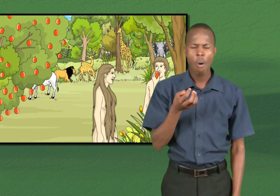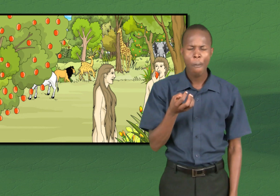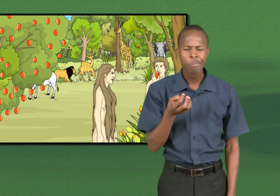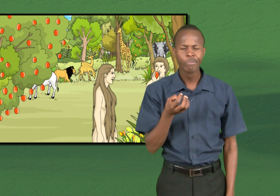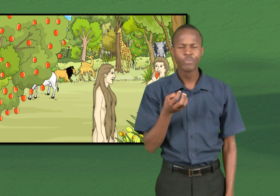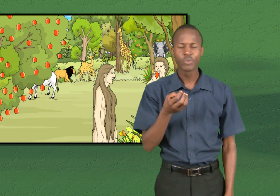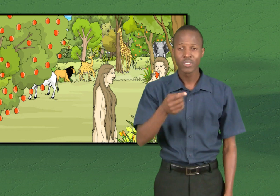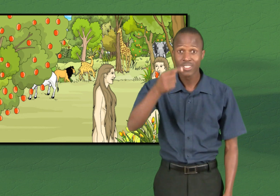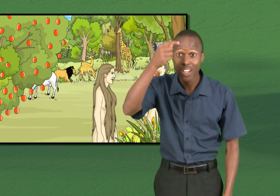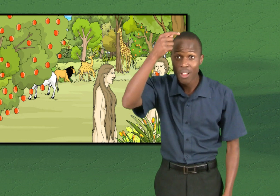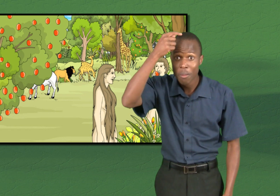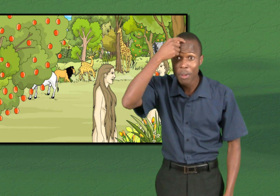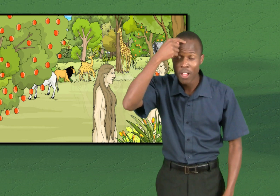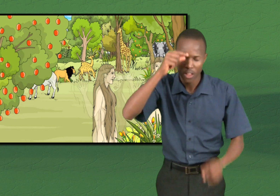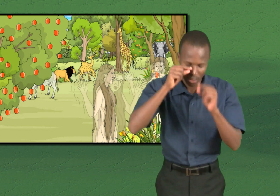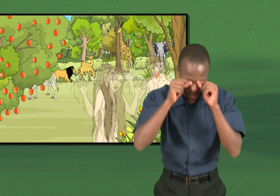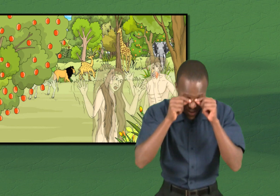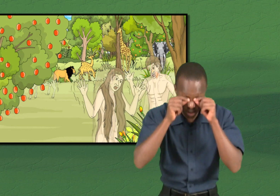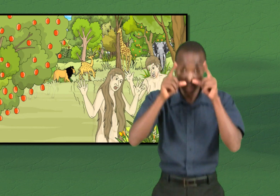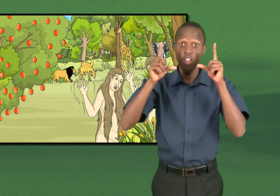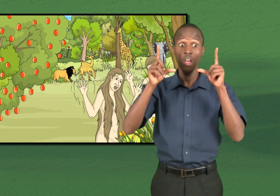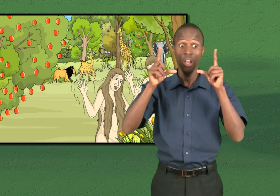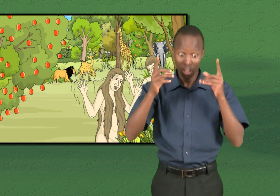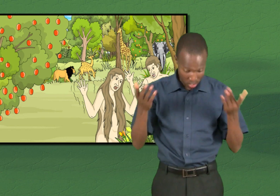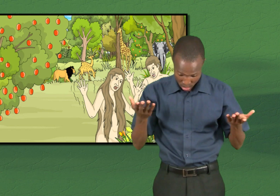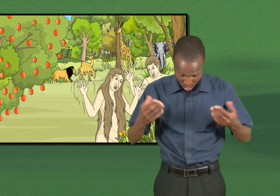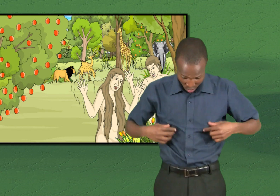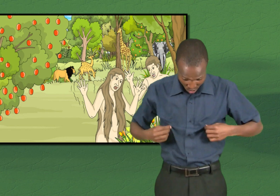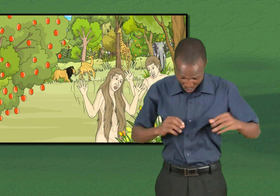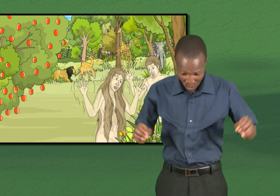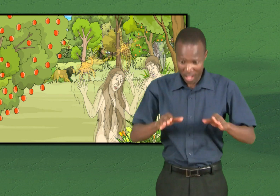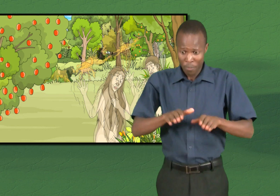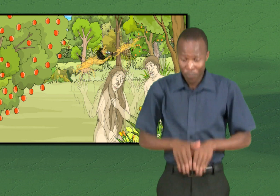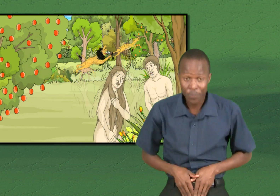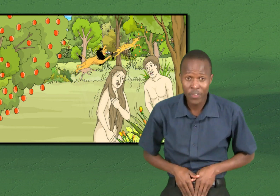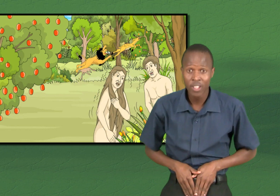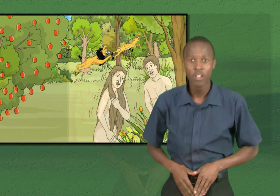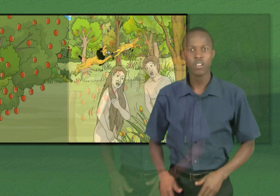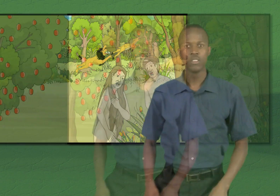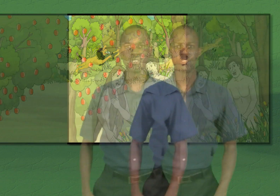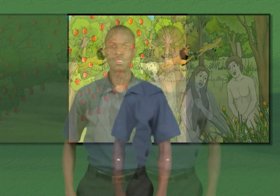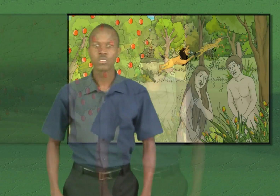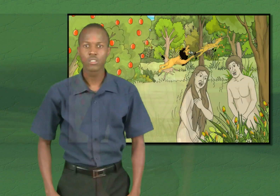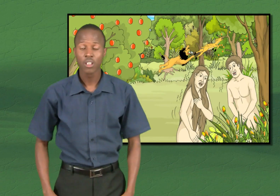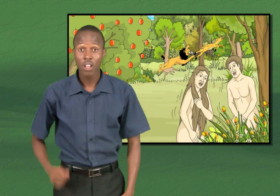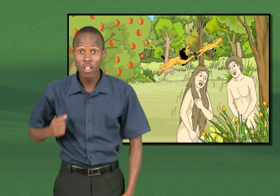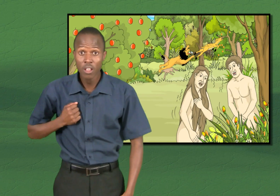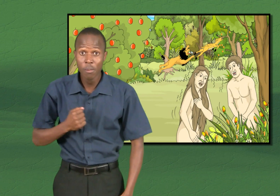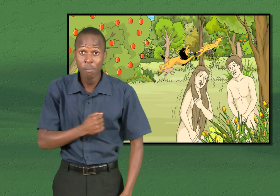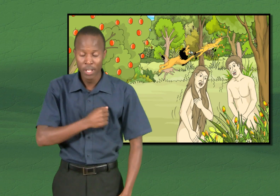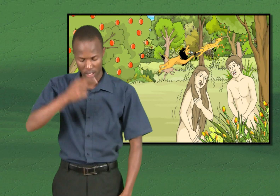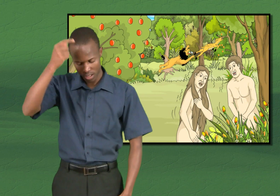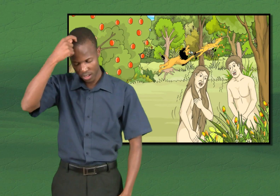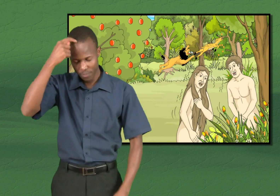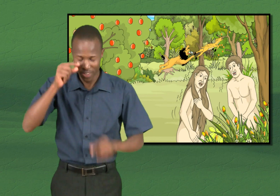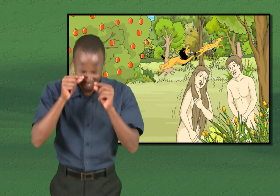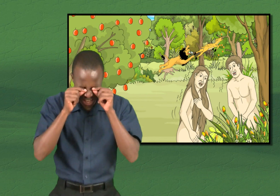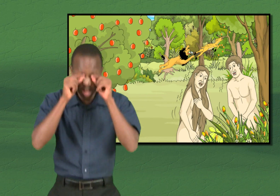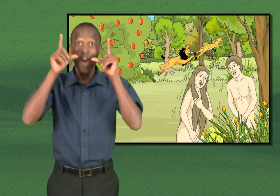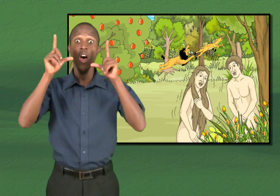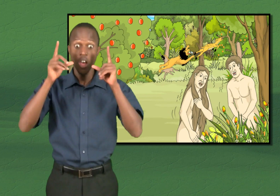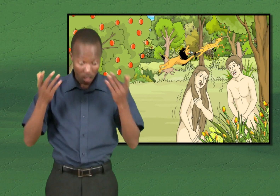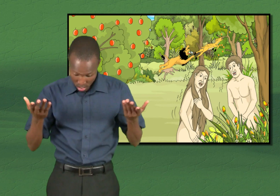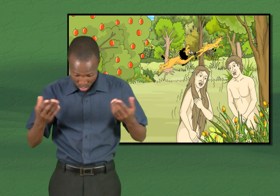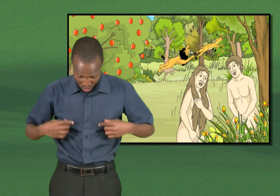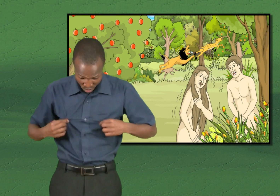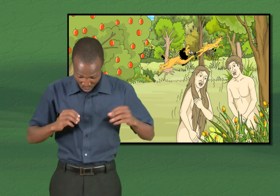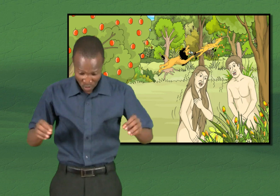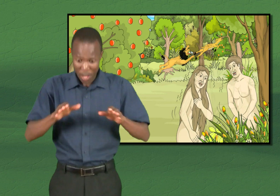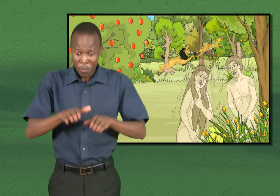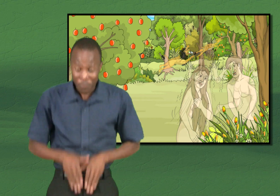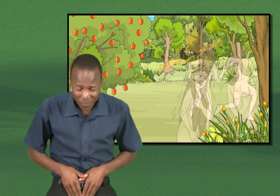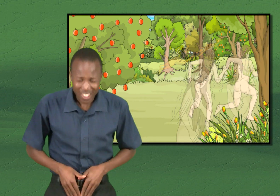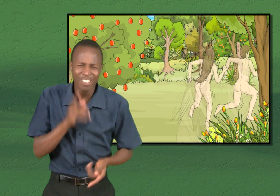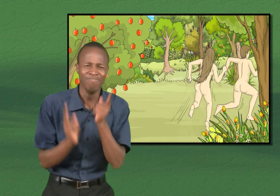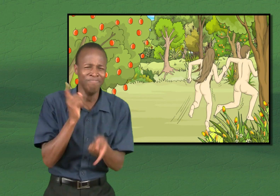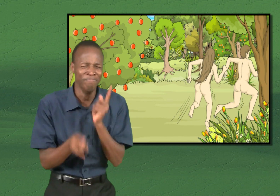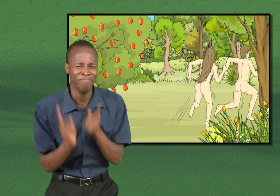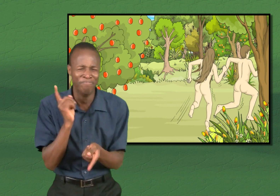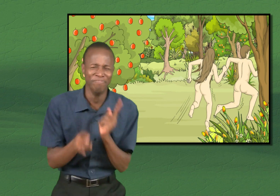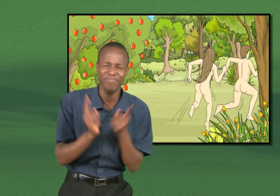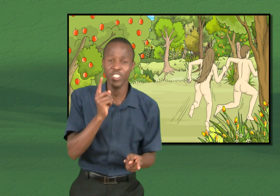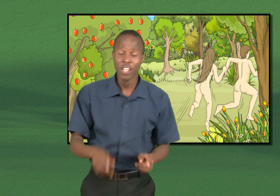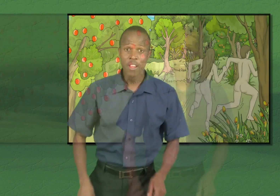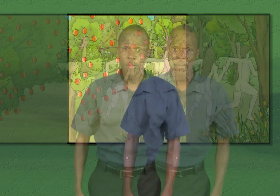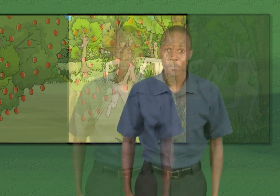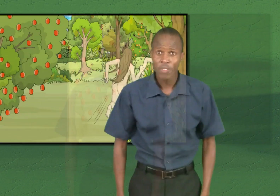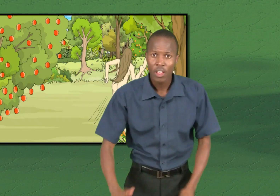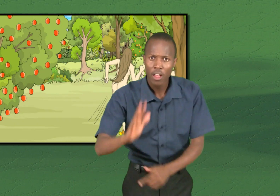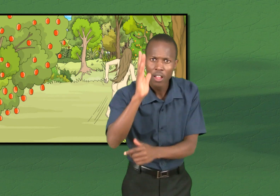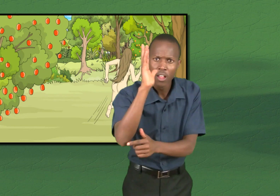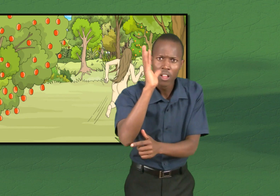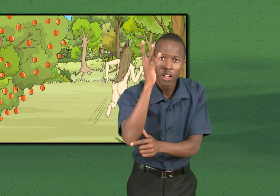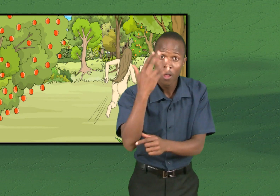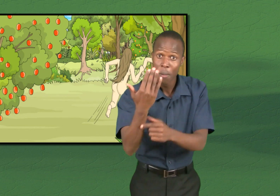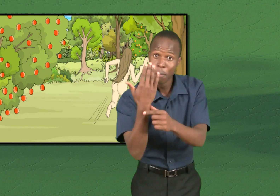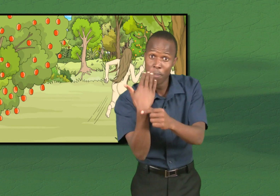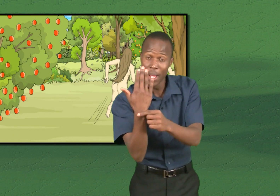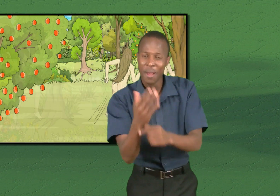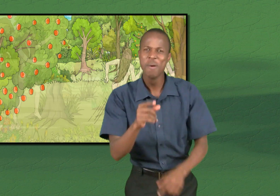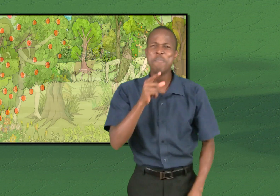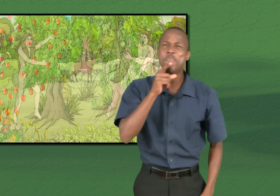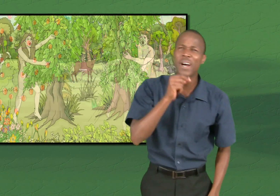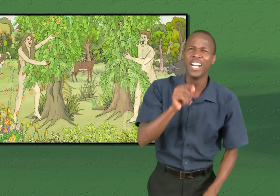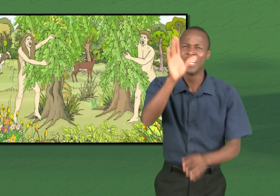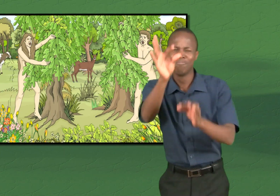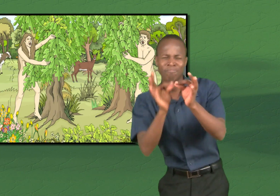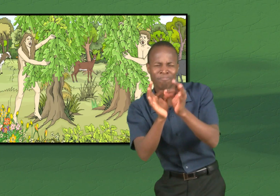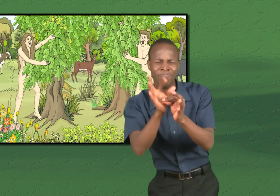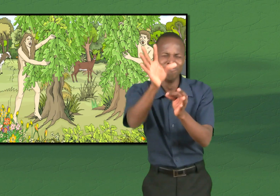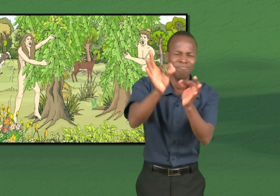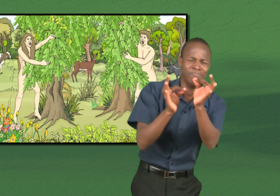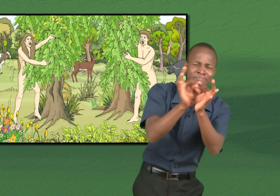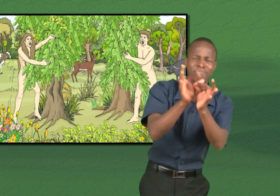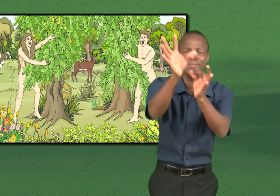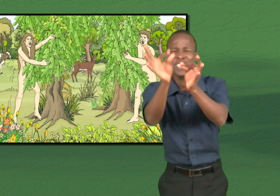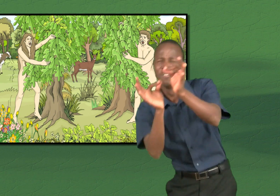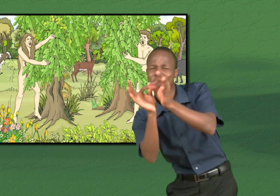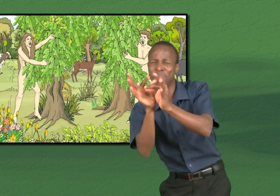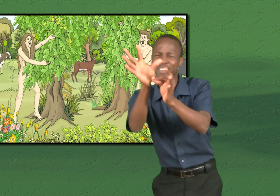And the eyes of both of them were opened, and they knew that they were naked;